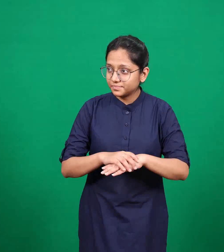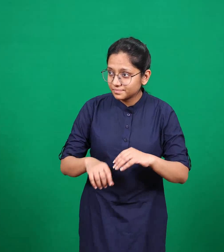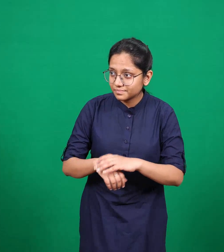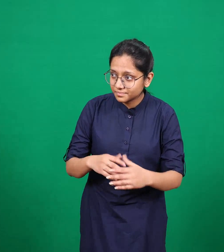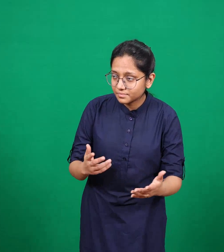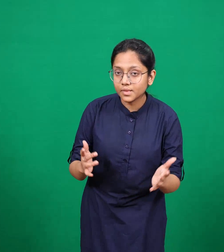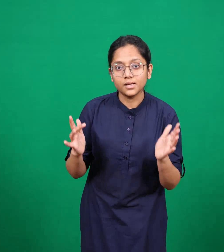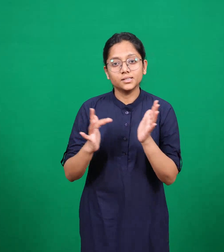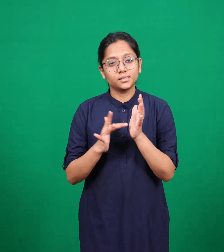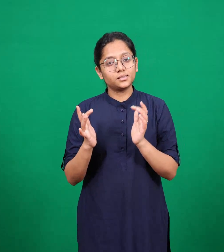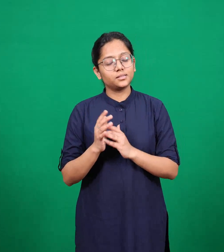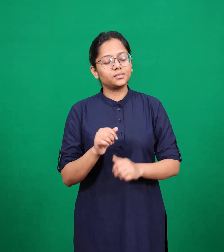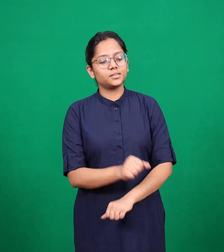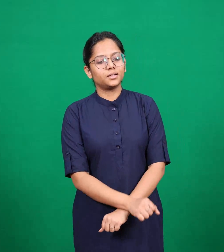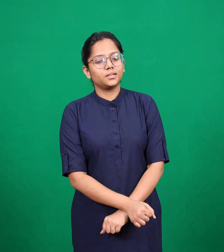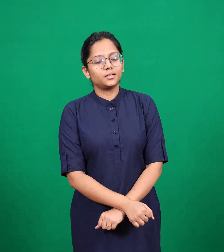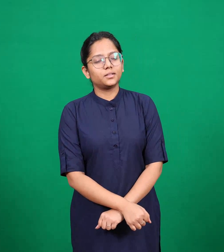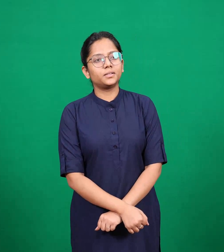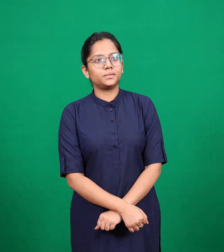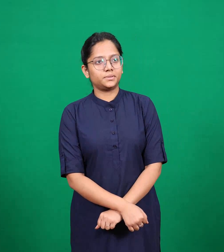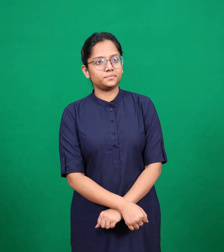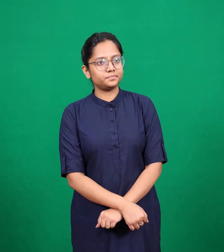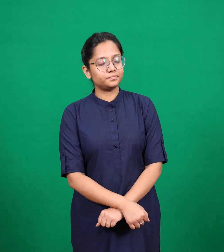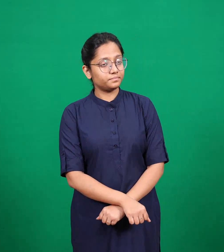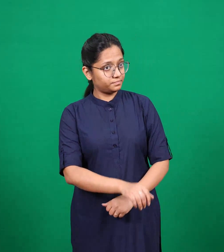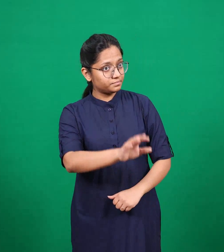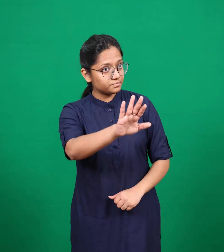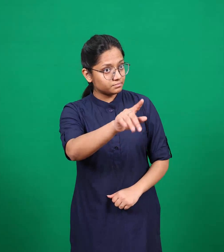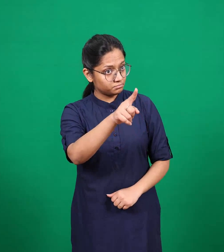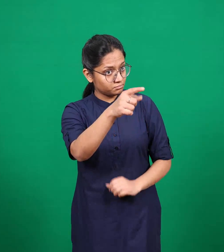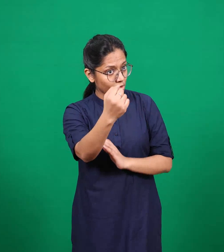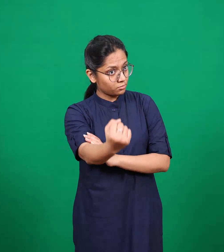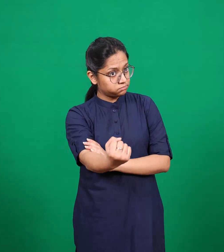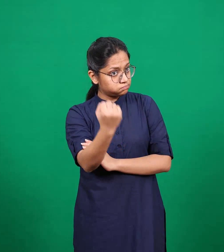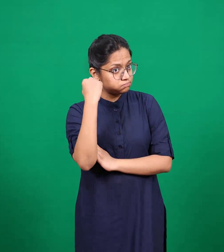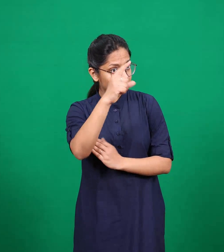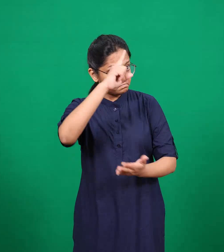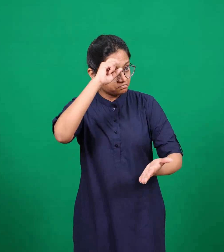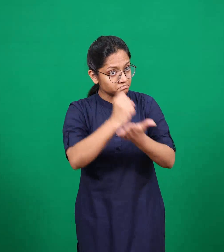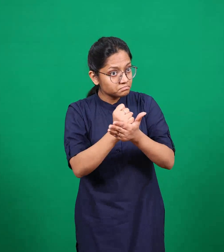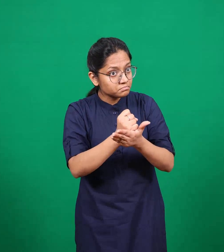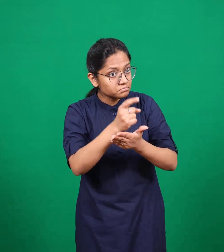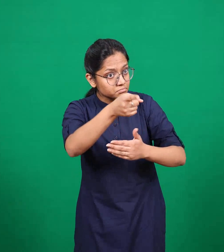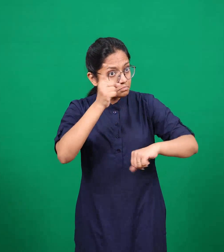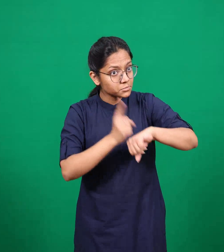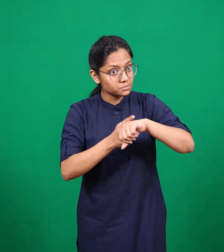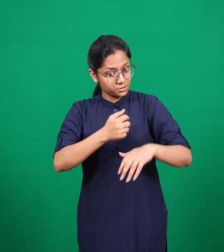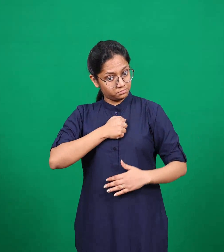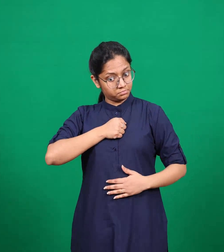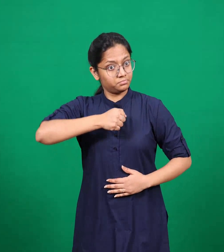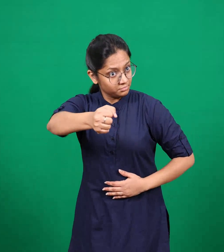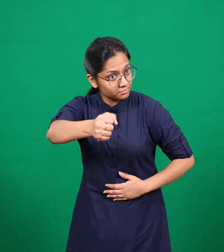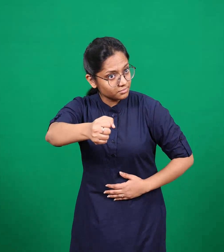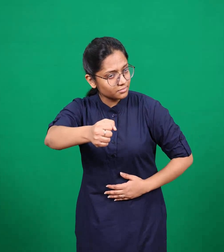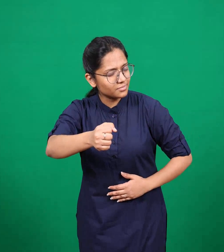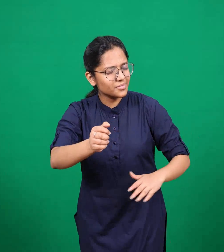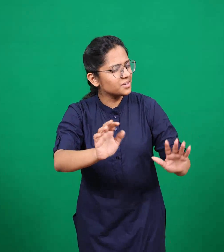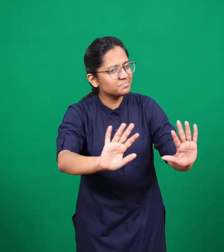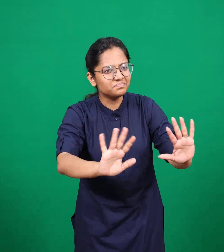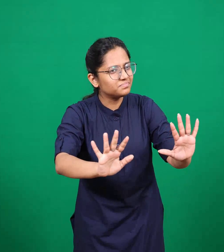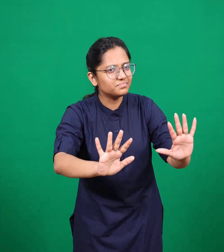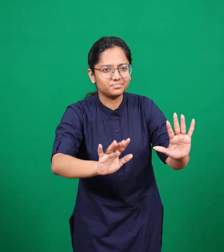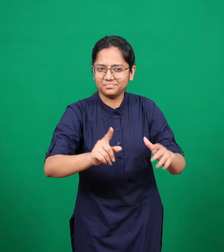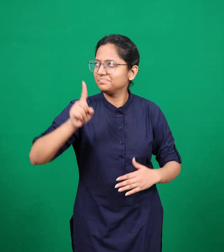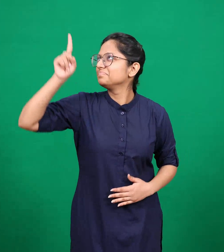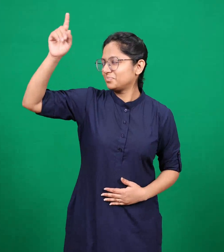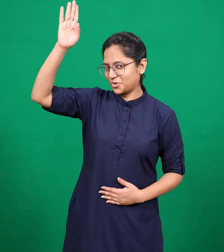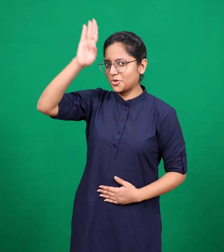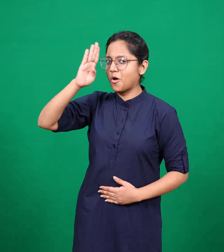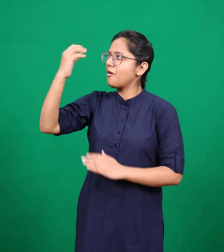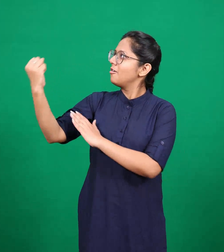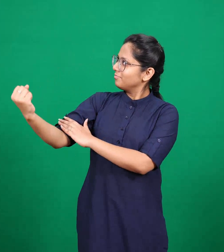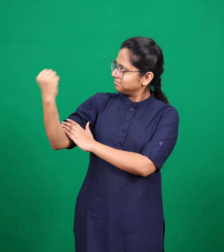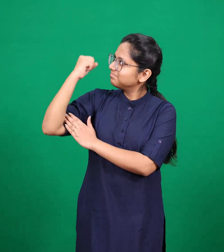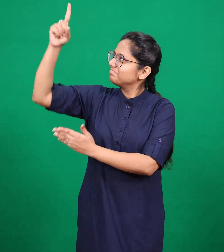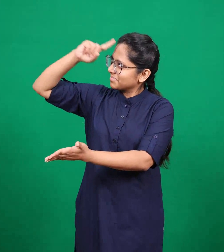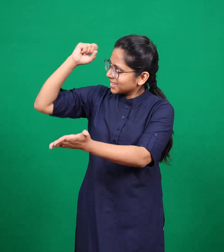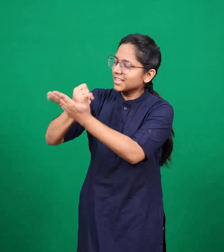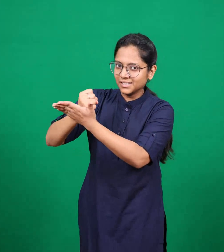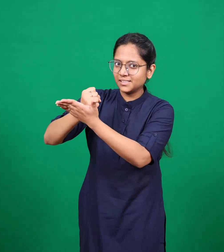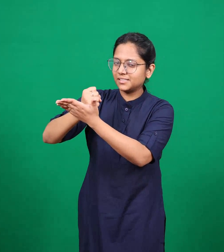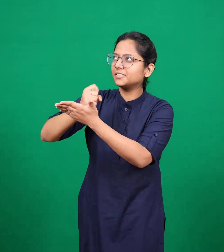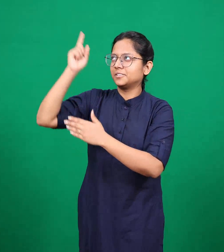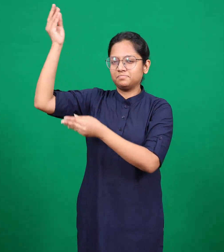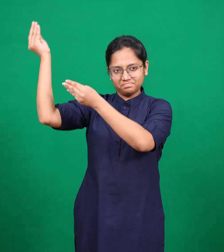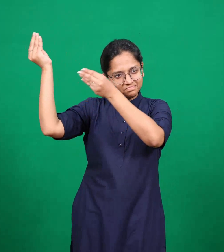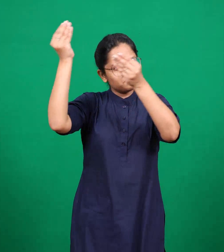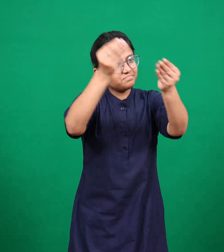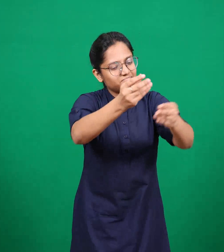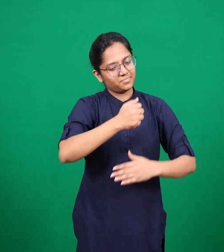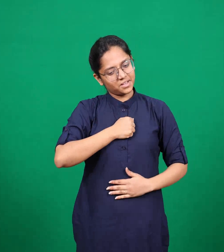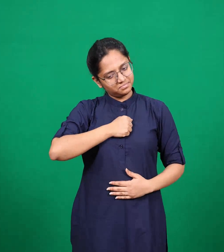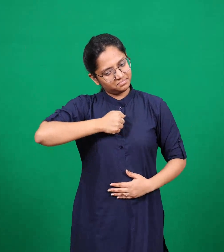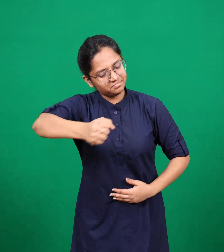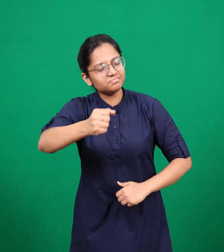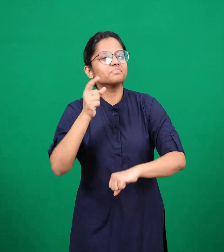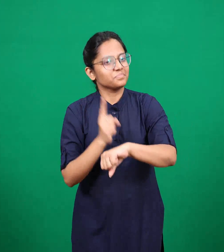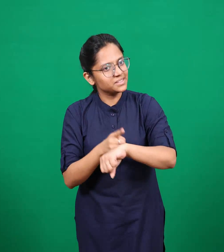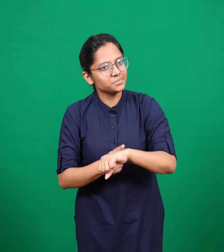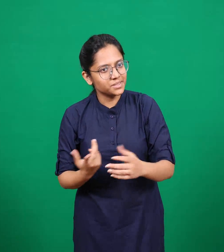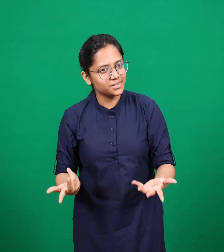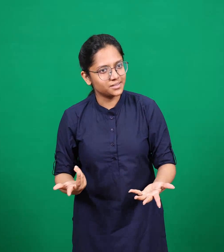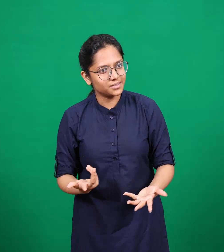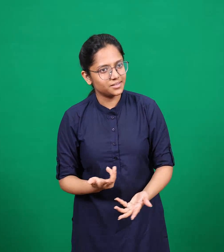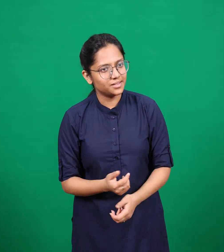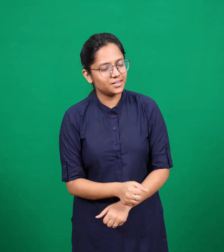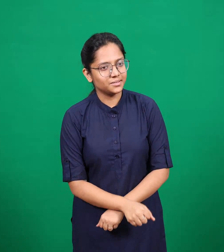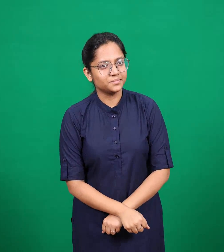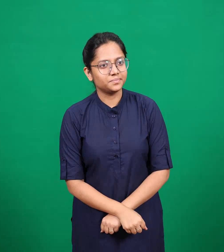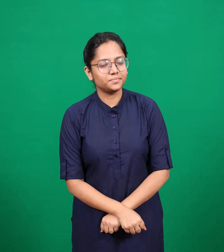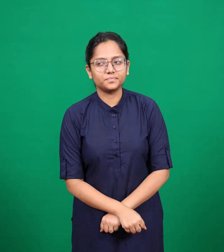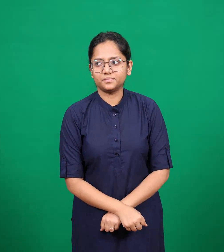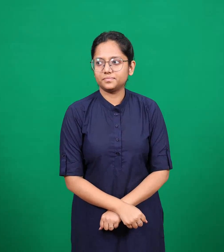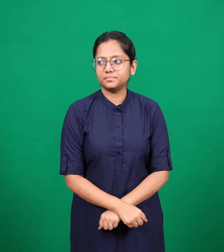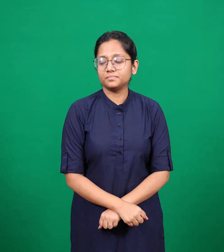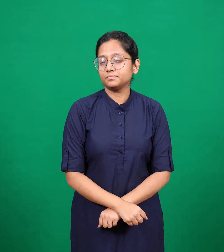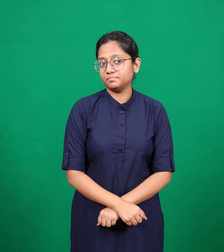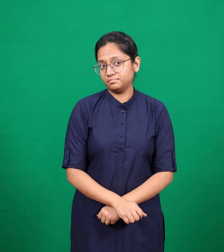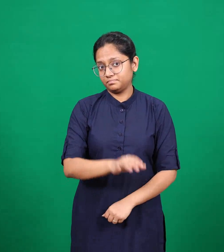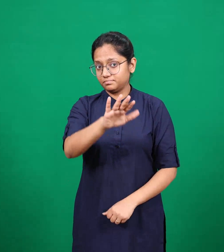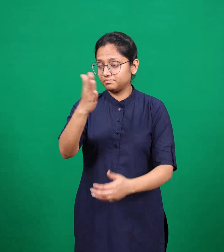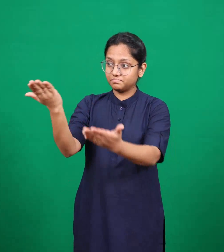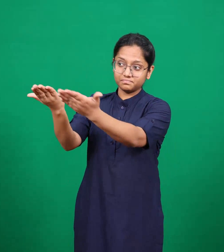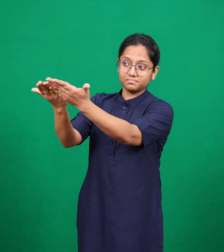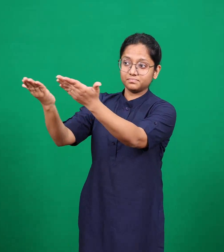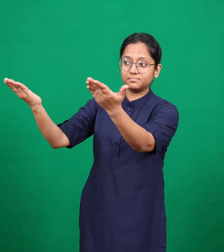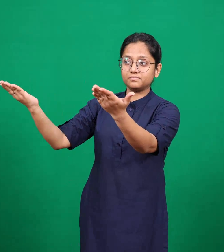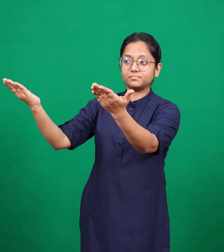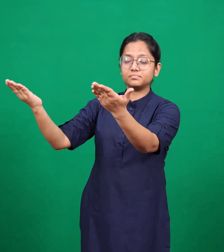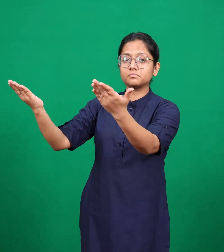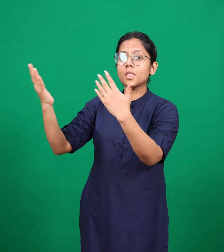Jesus answered, "You would have no authority over Me if it were not given to you from above.